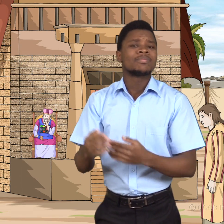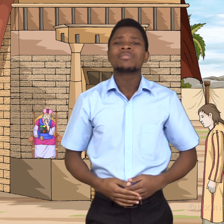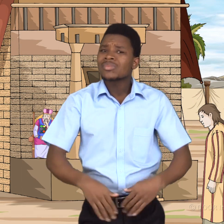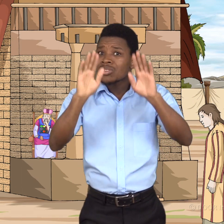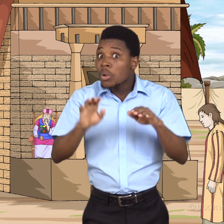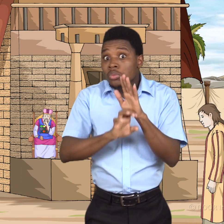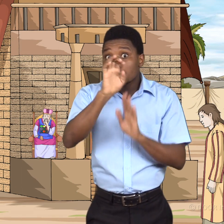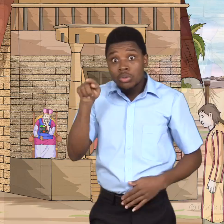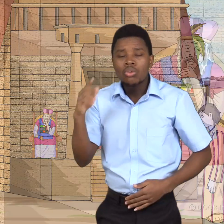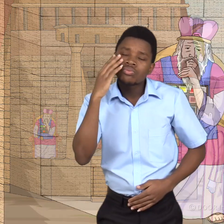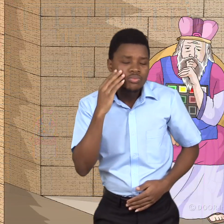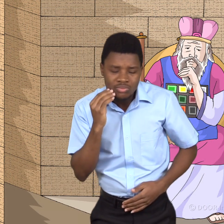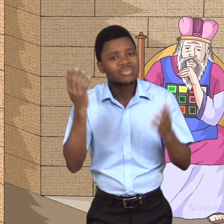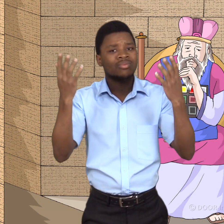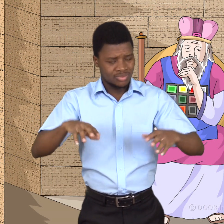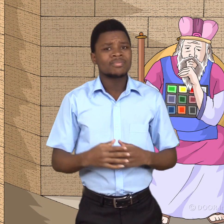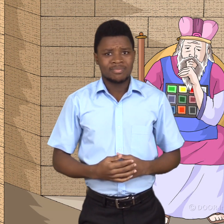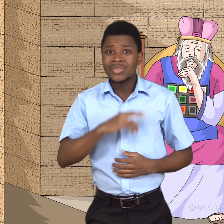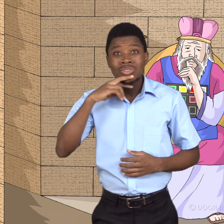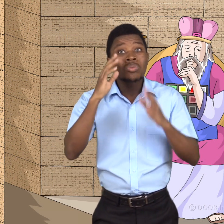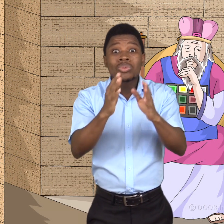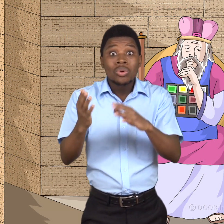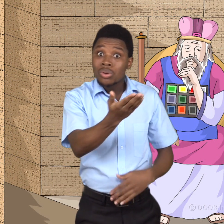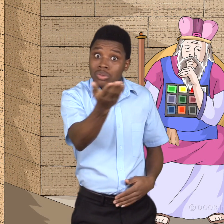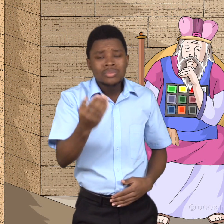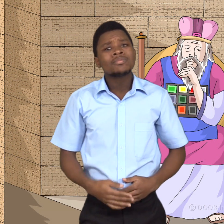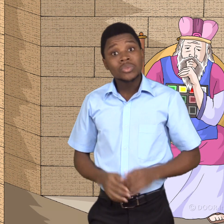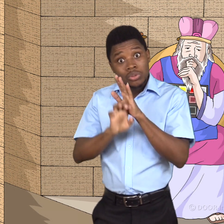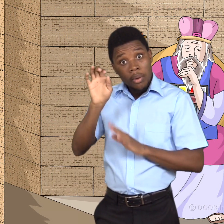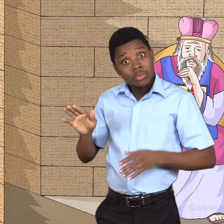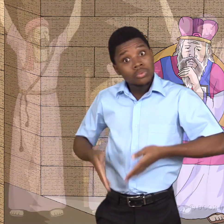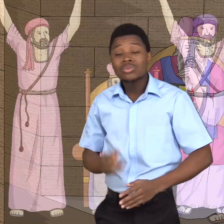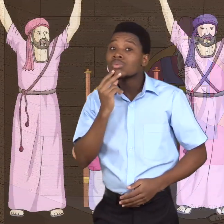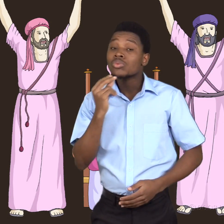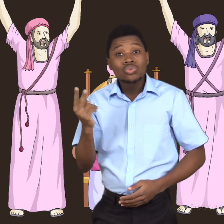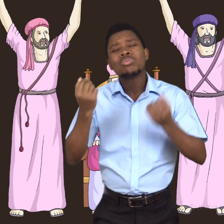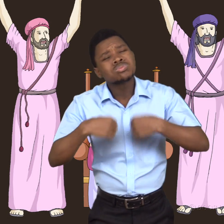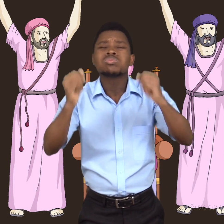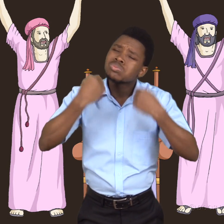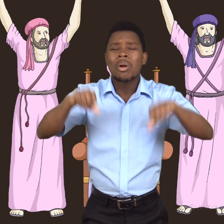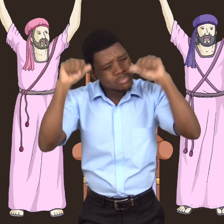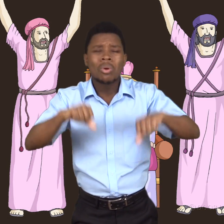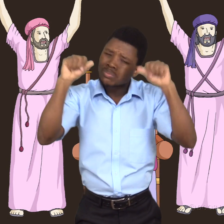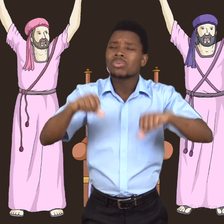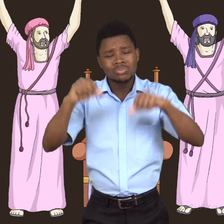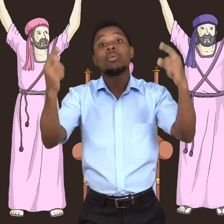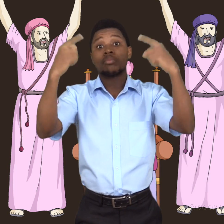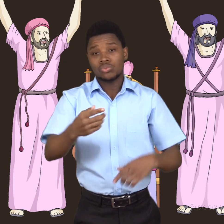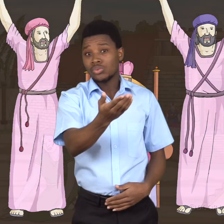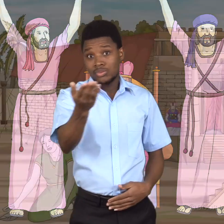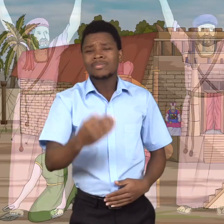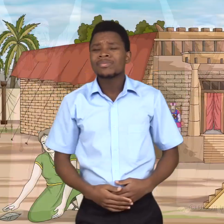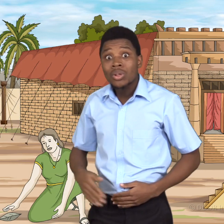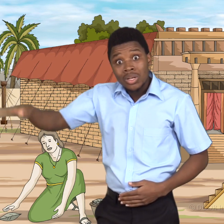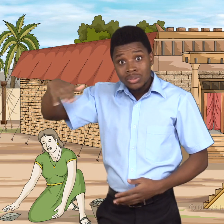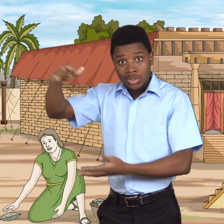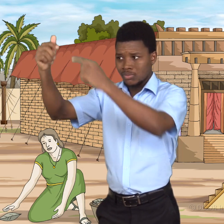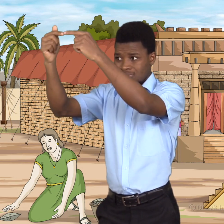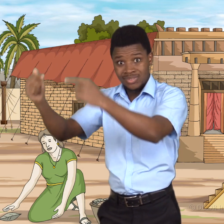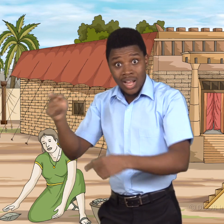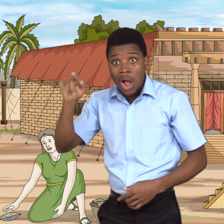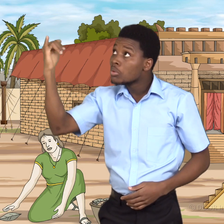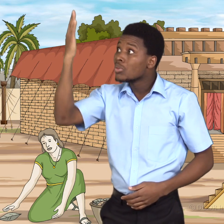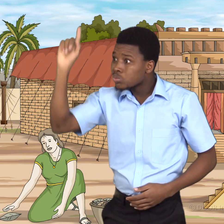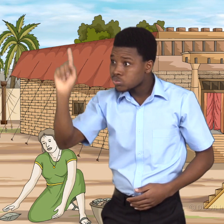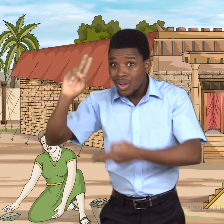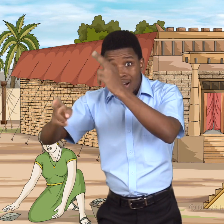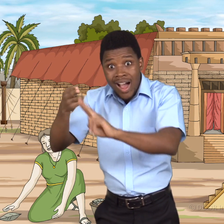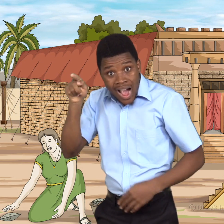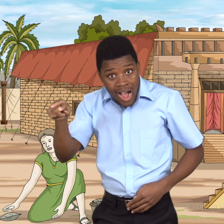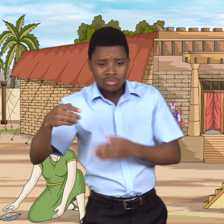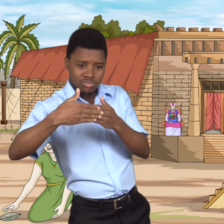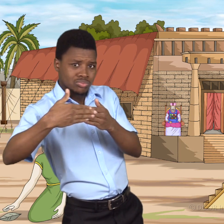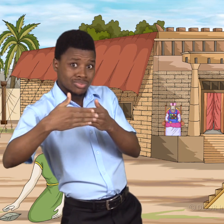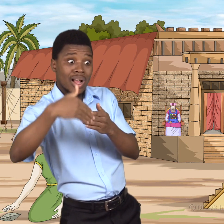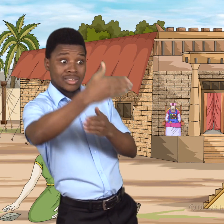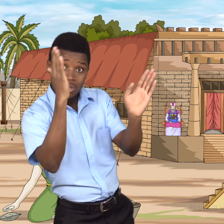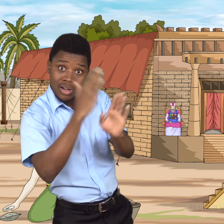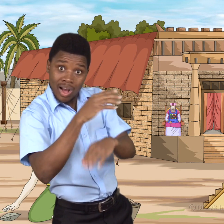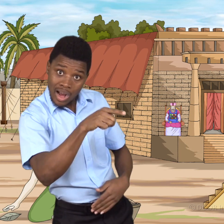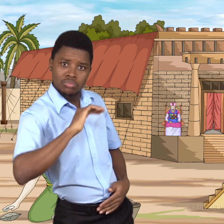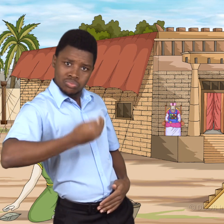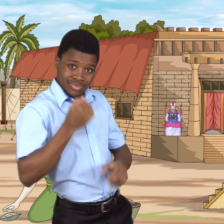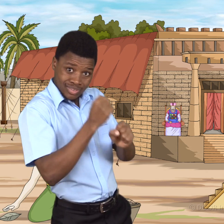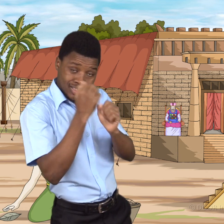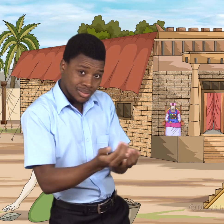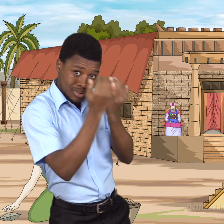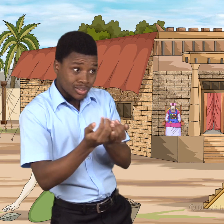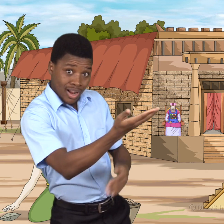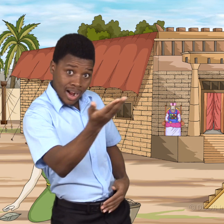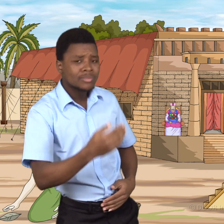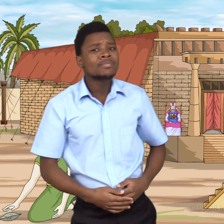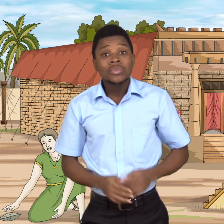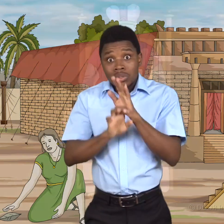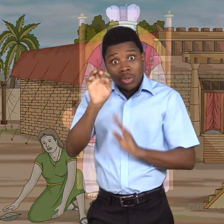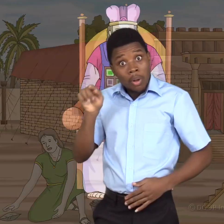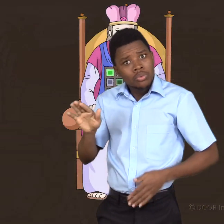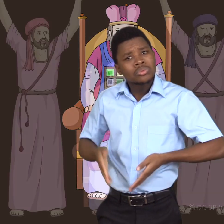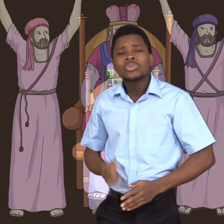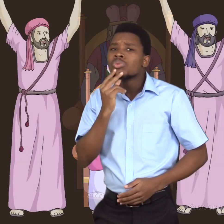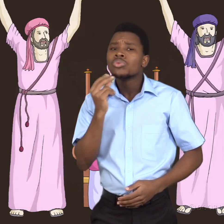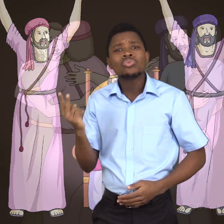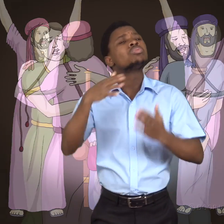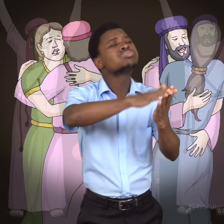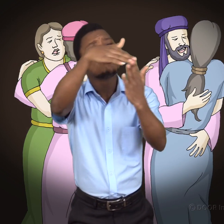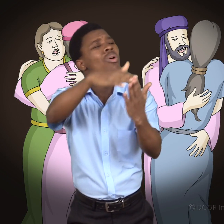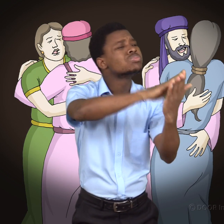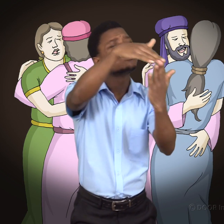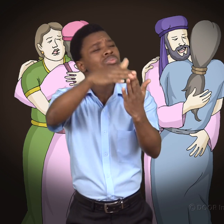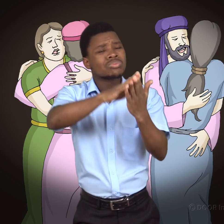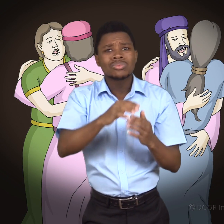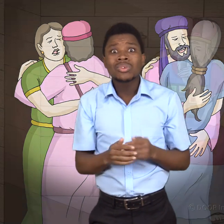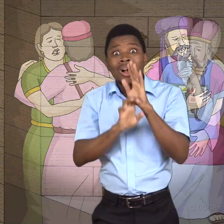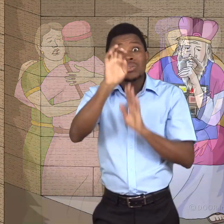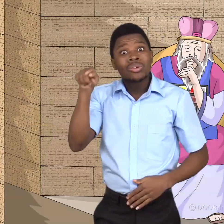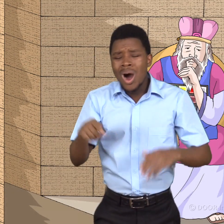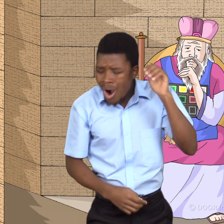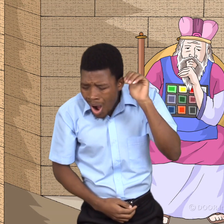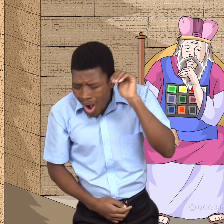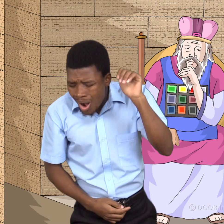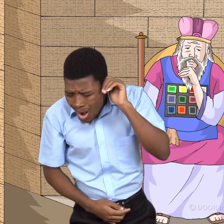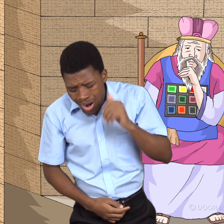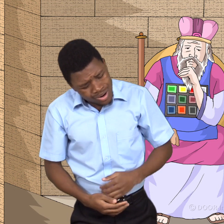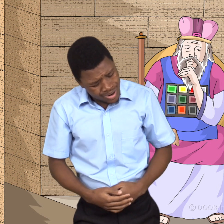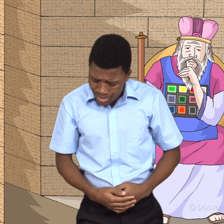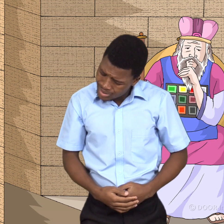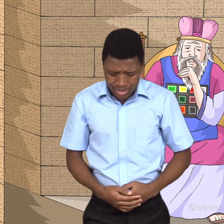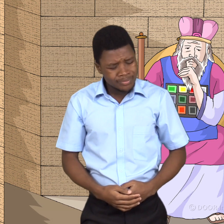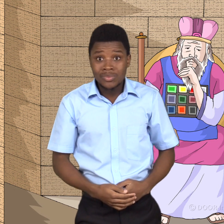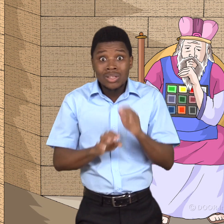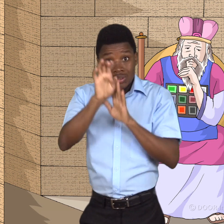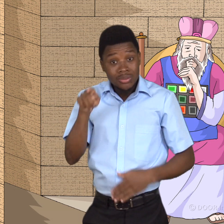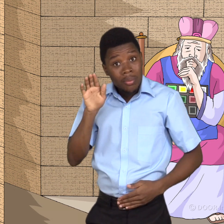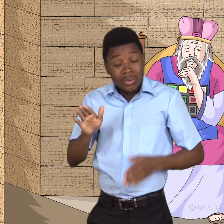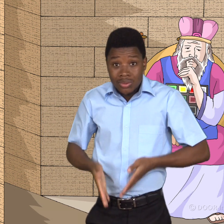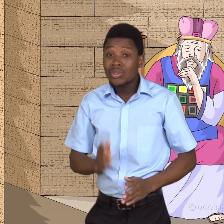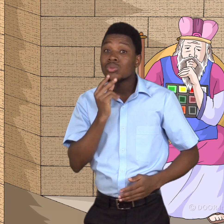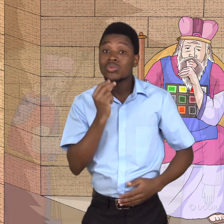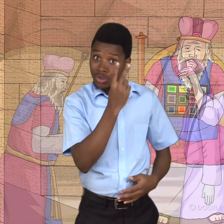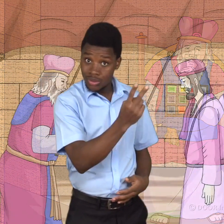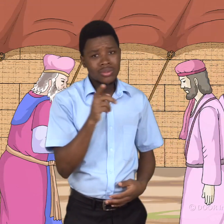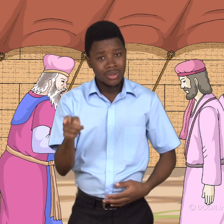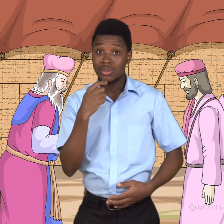Now Eli was very old, and he heard about everything his sons were doing to all Israel and how they were sleeping with the women who served at the entrance to the Tent of Meeting.